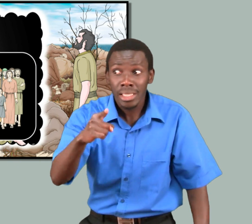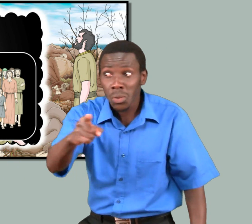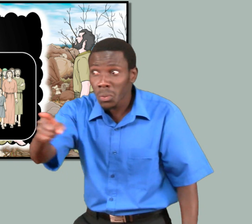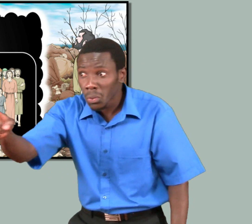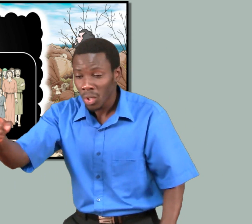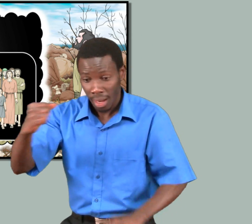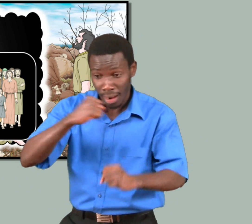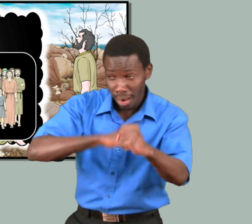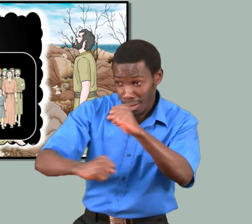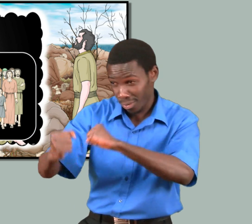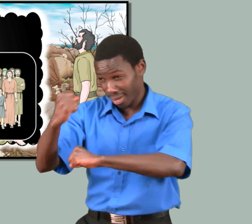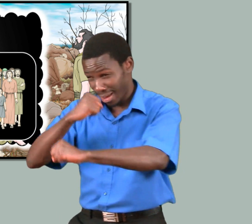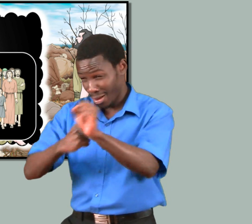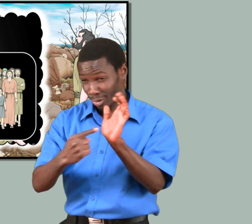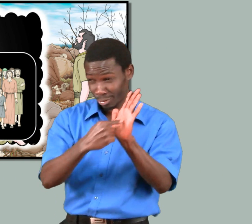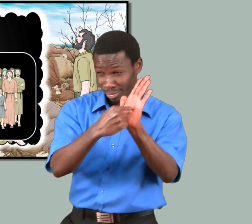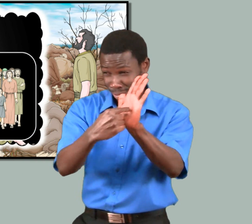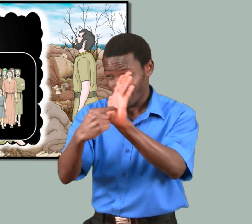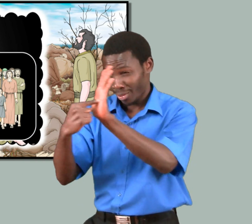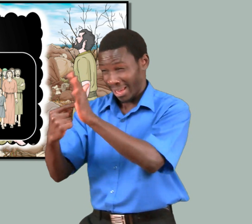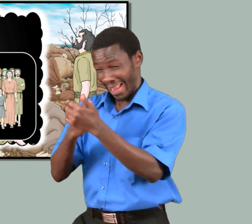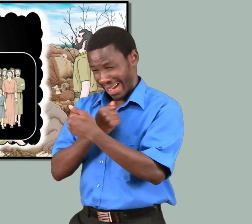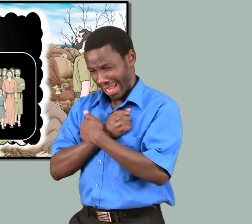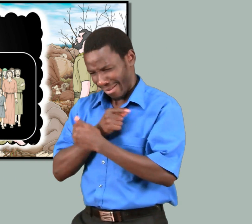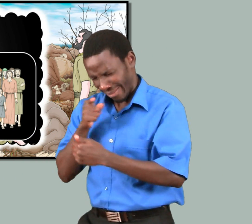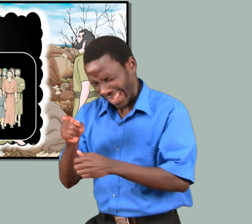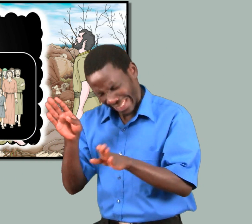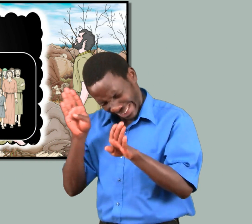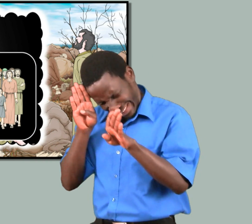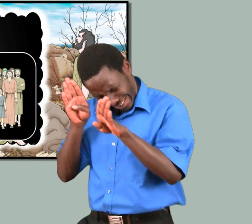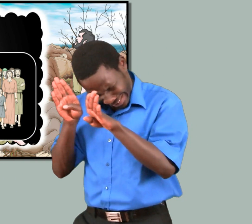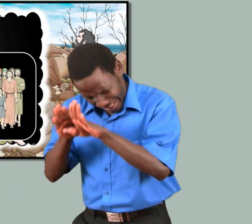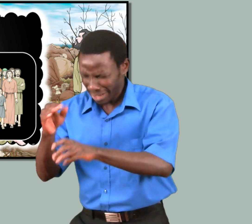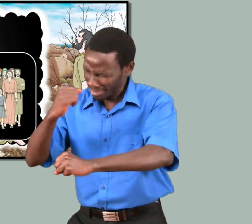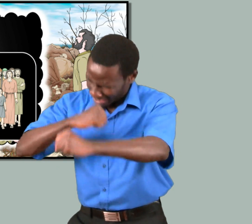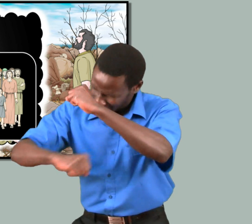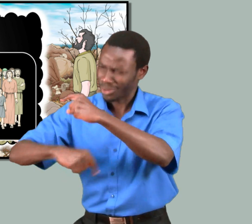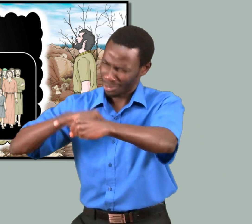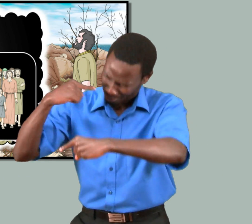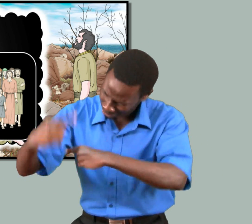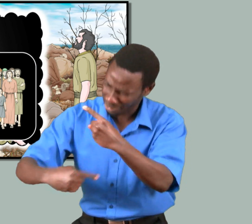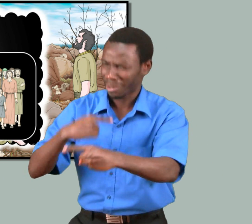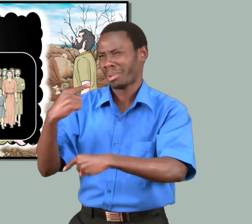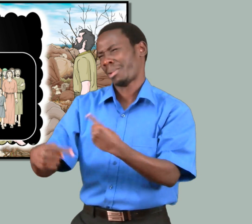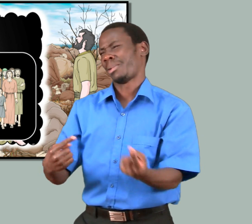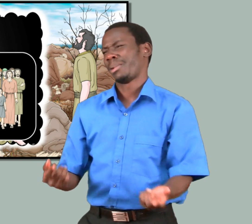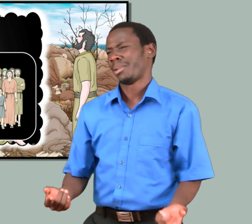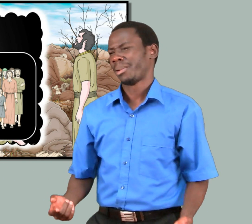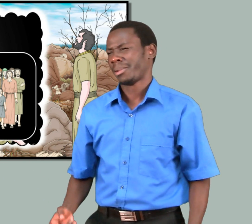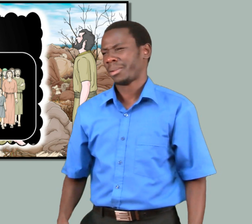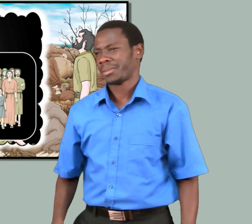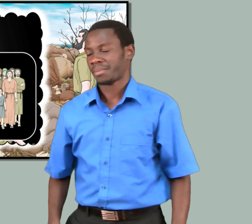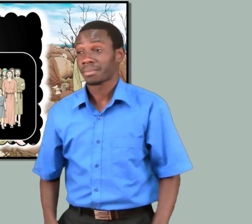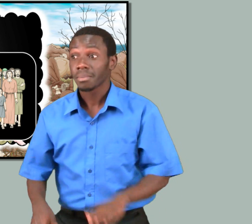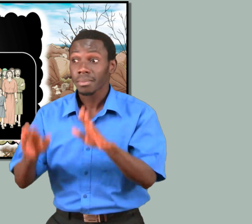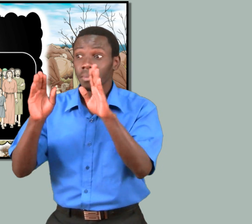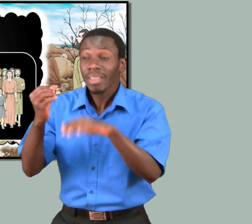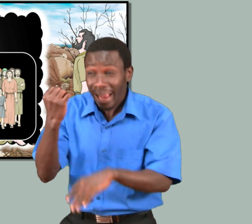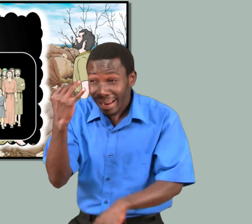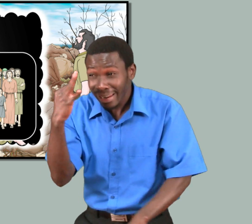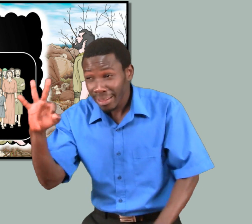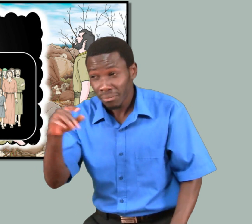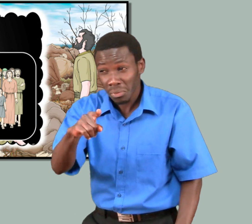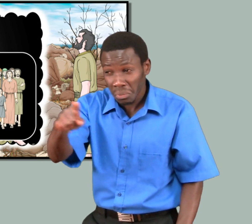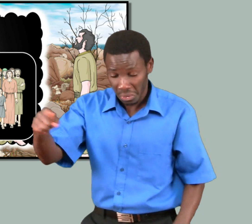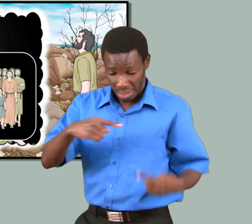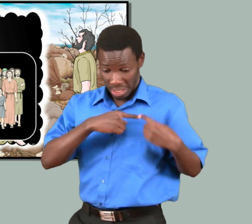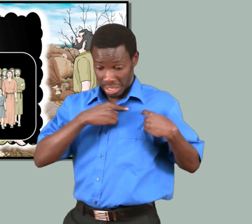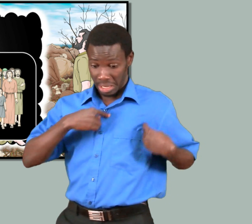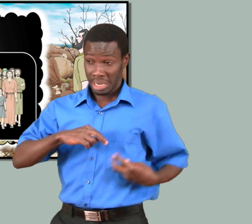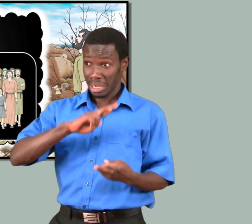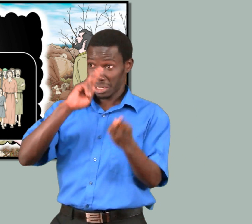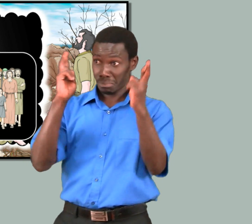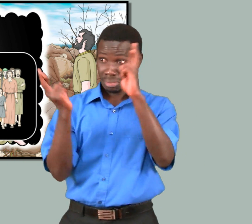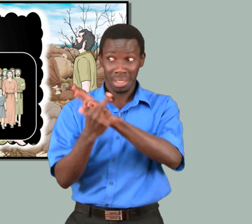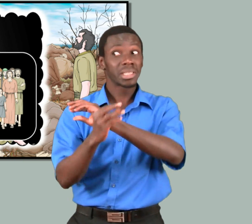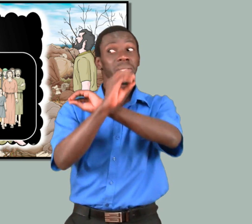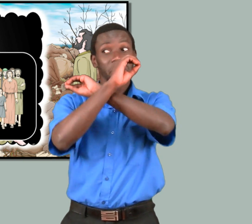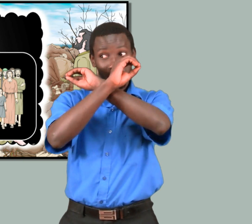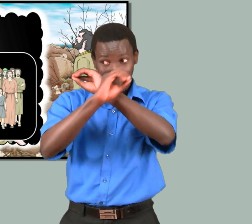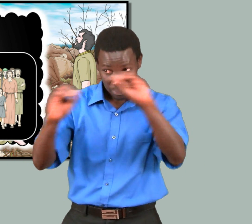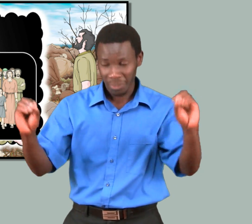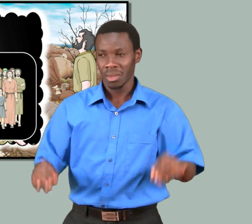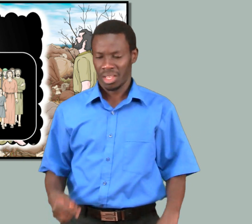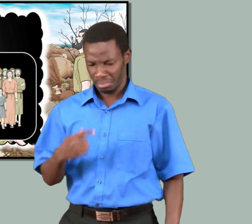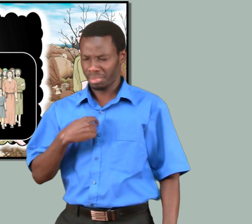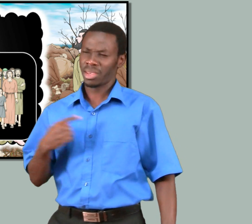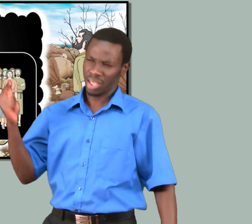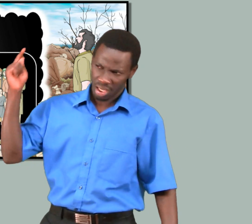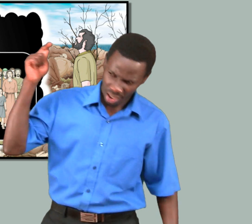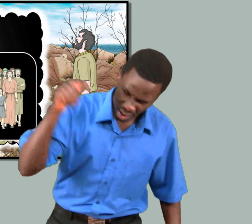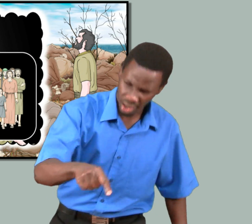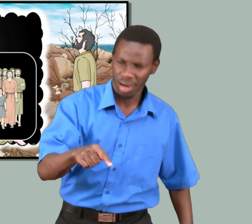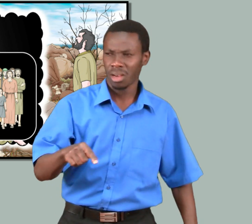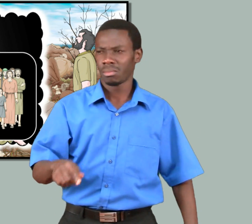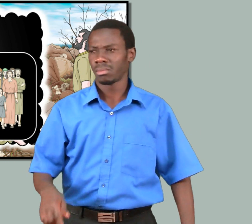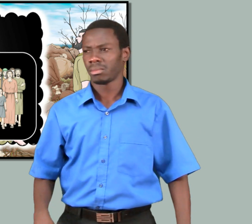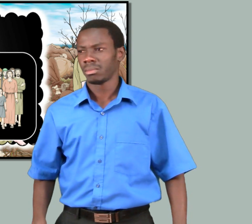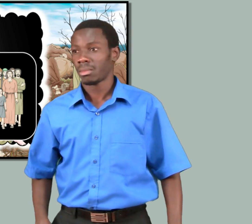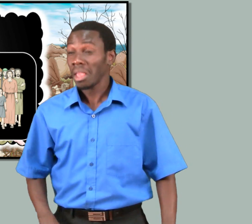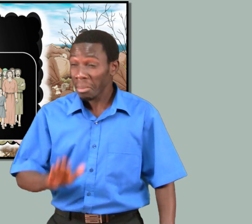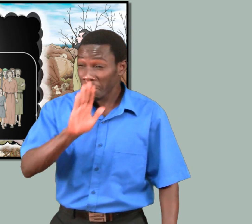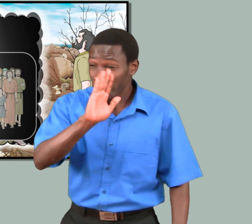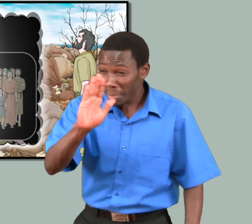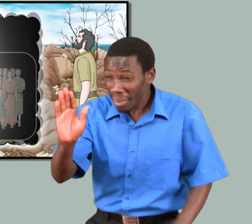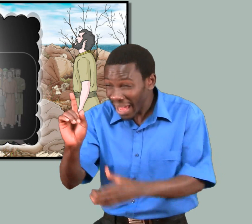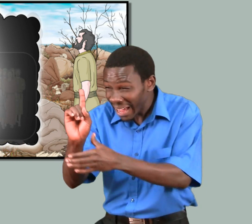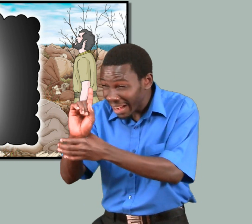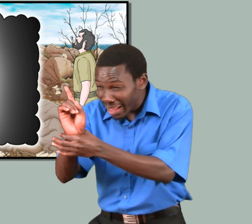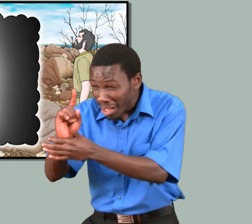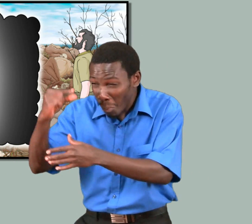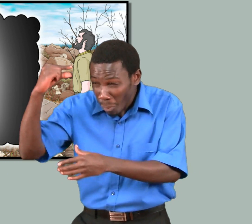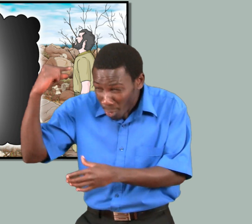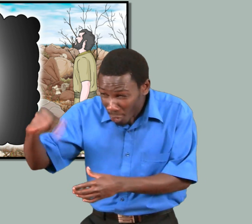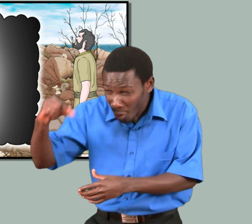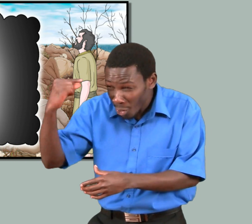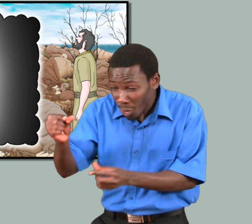Repent and perform the deeds you did at first.